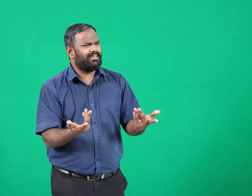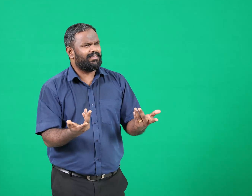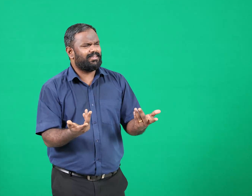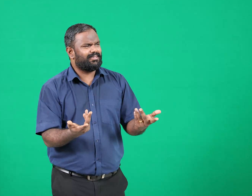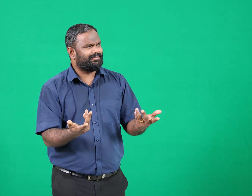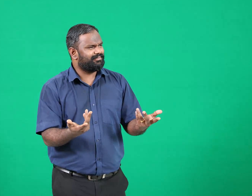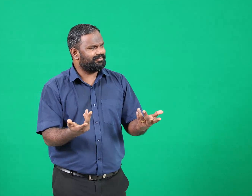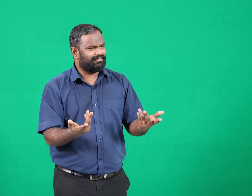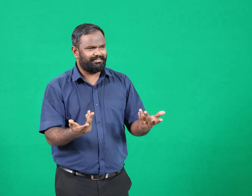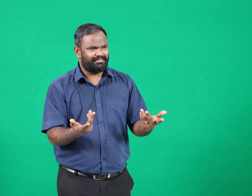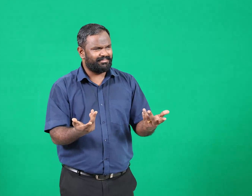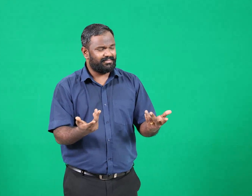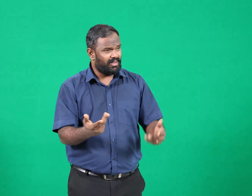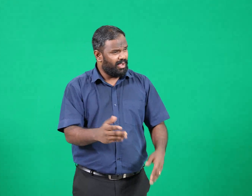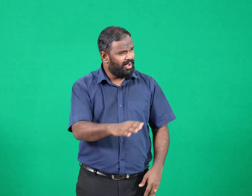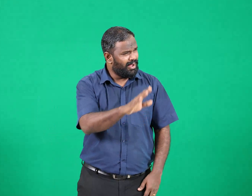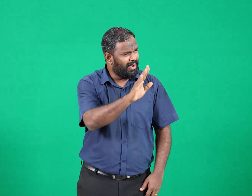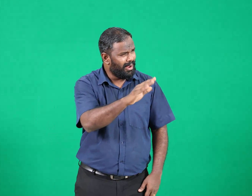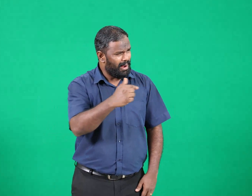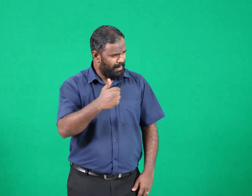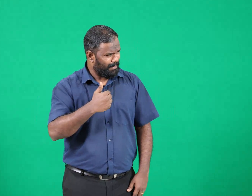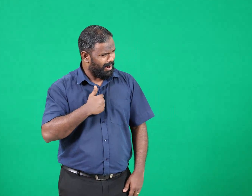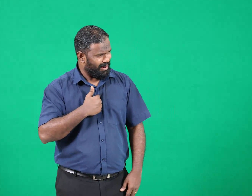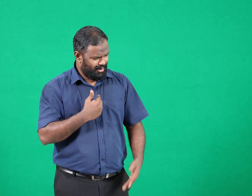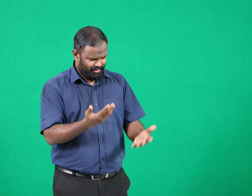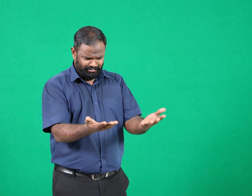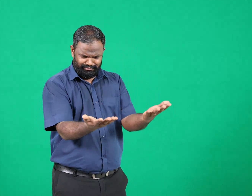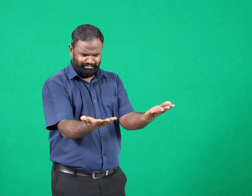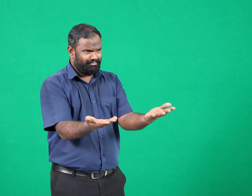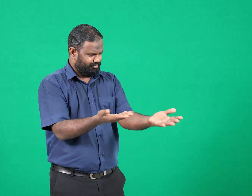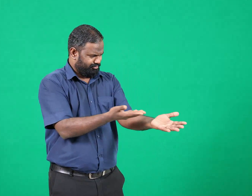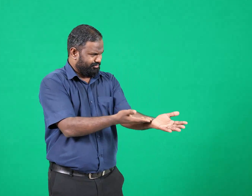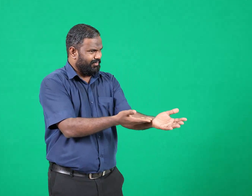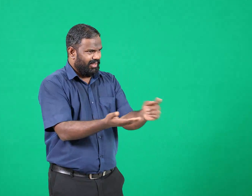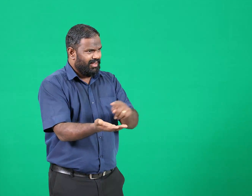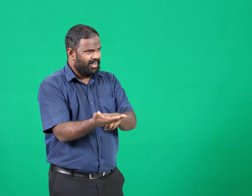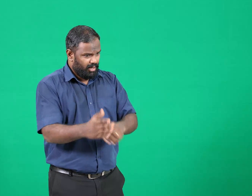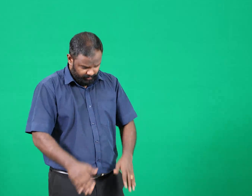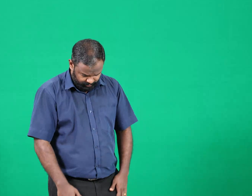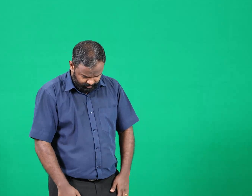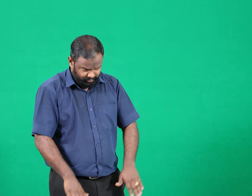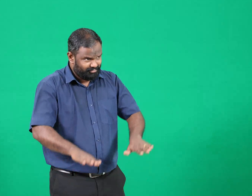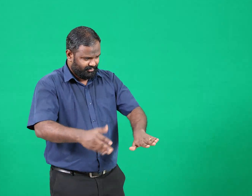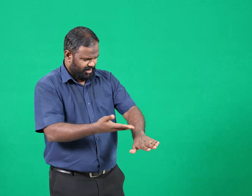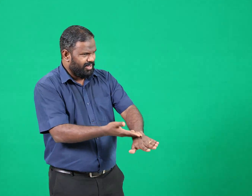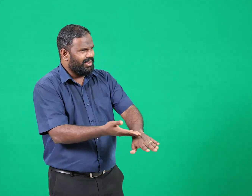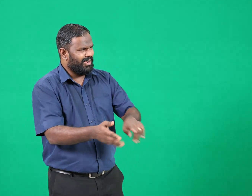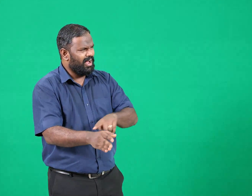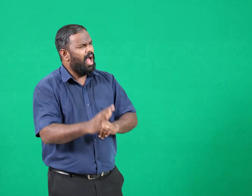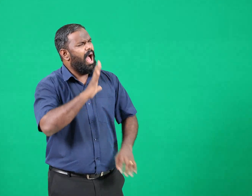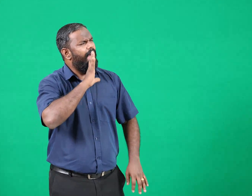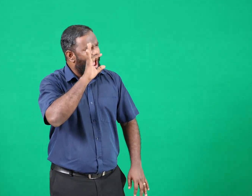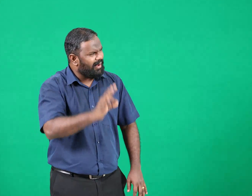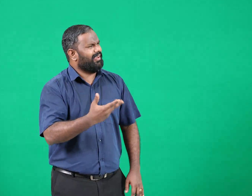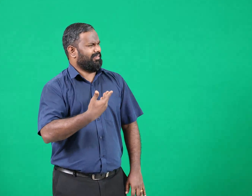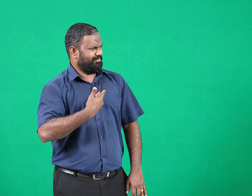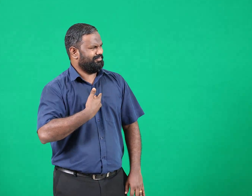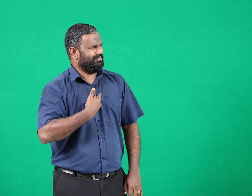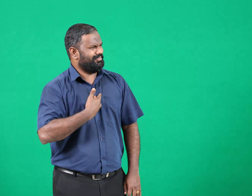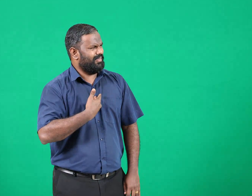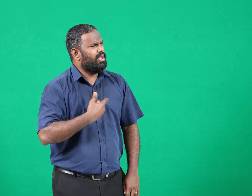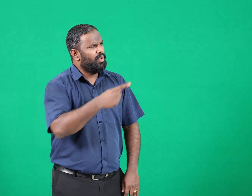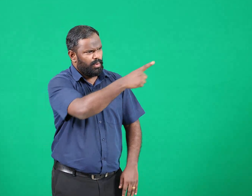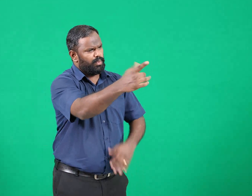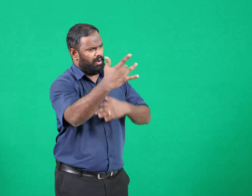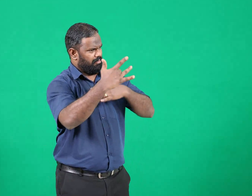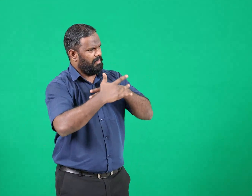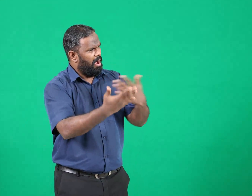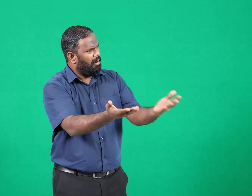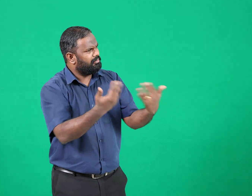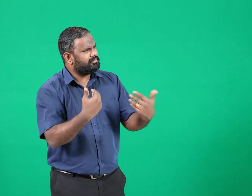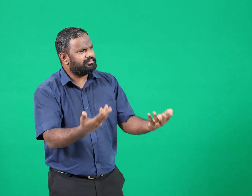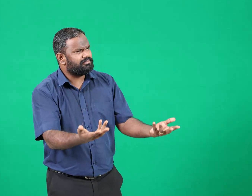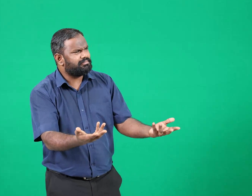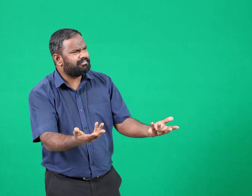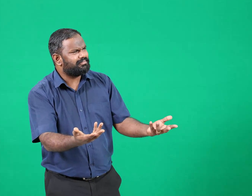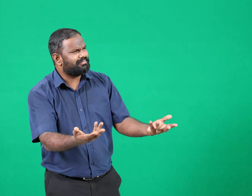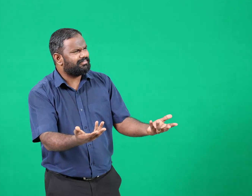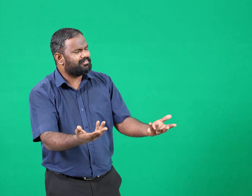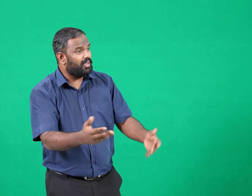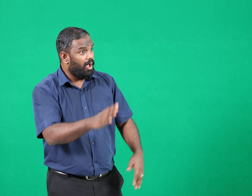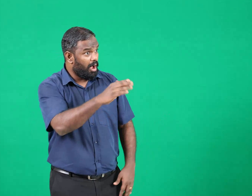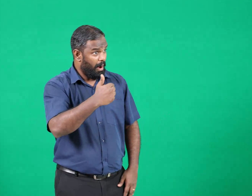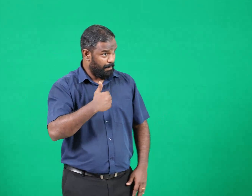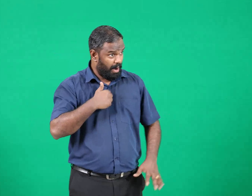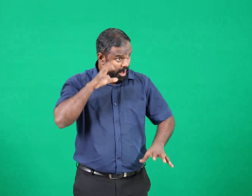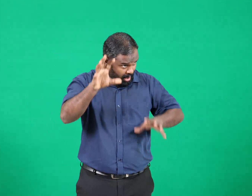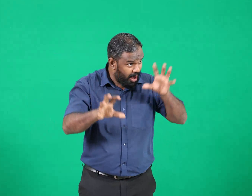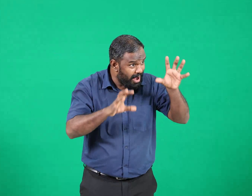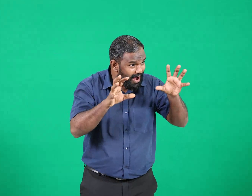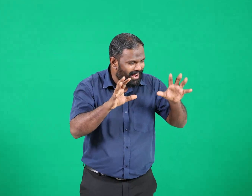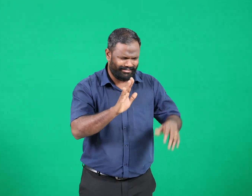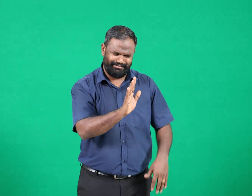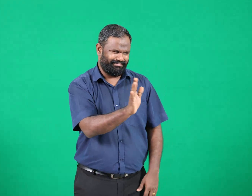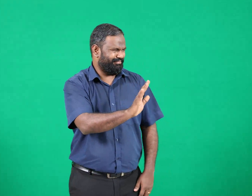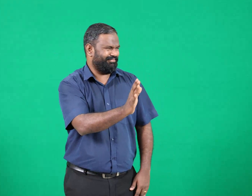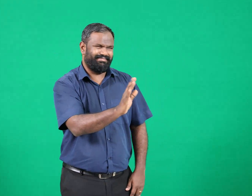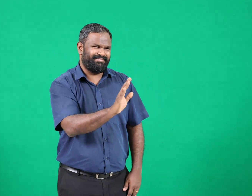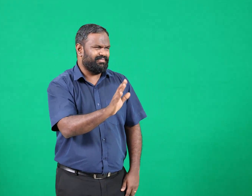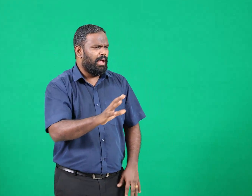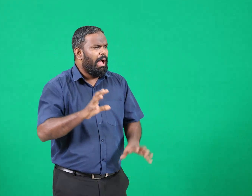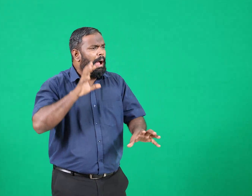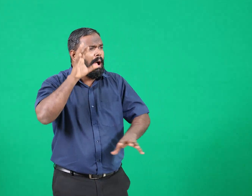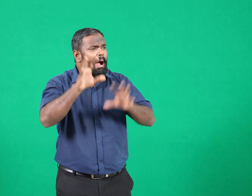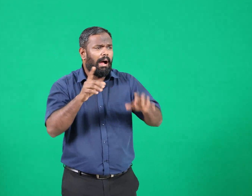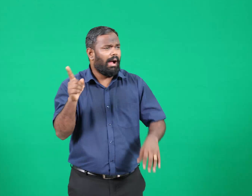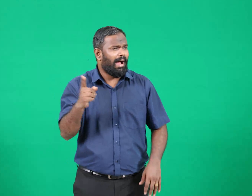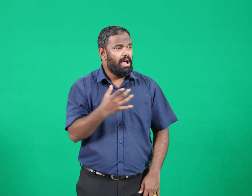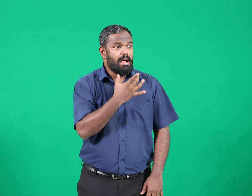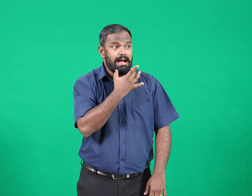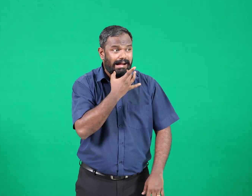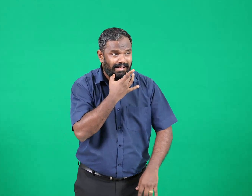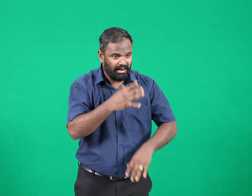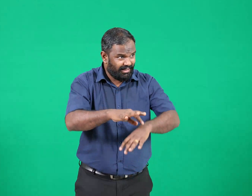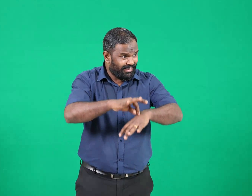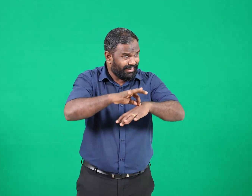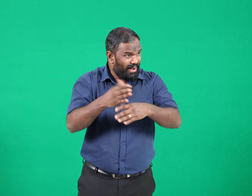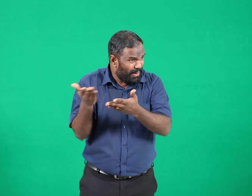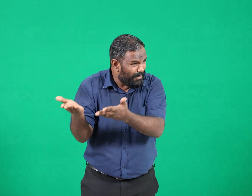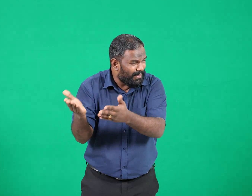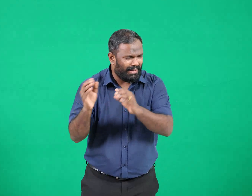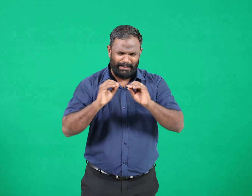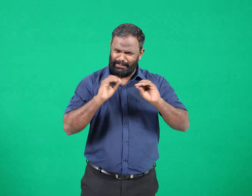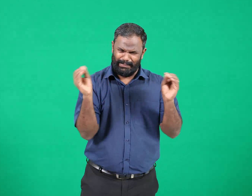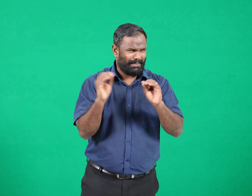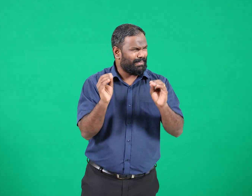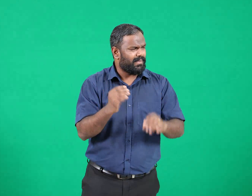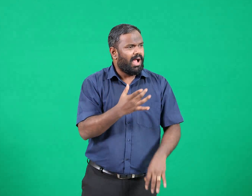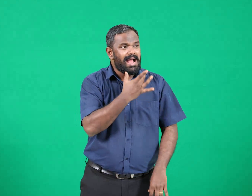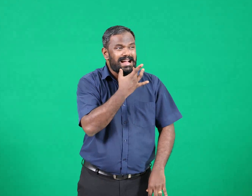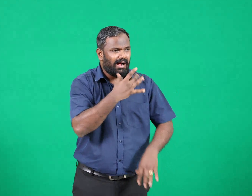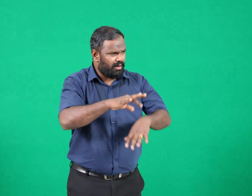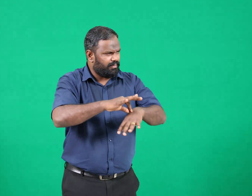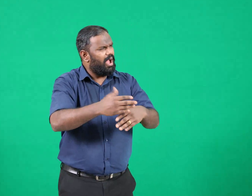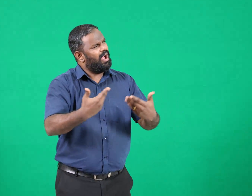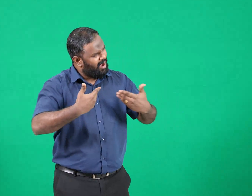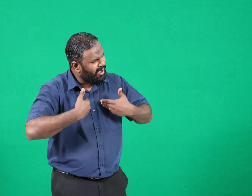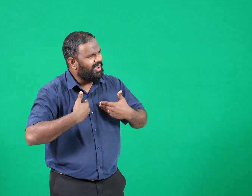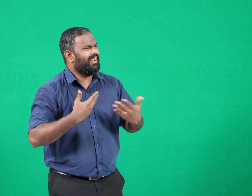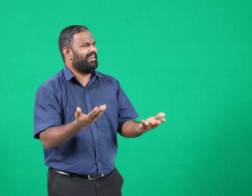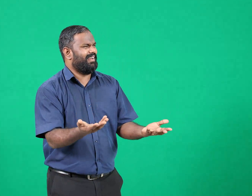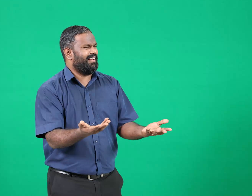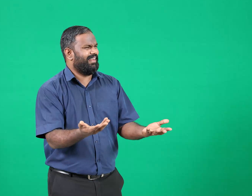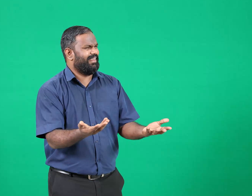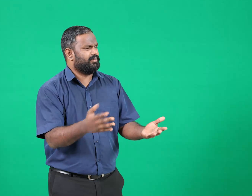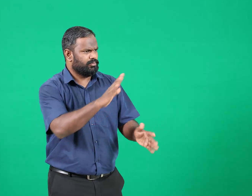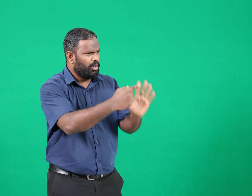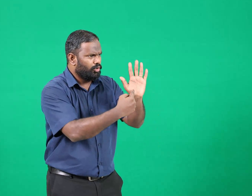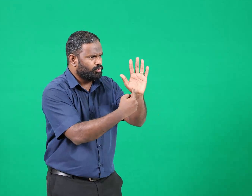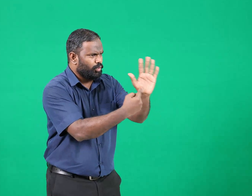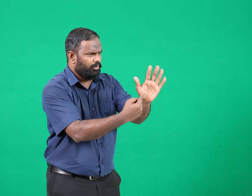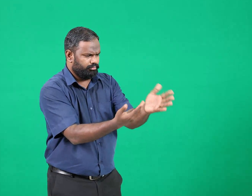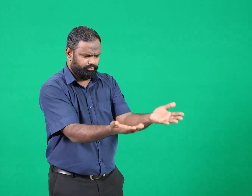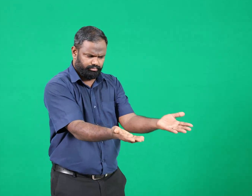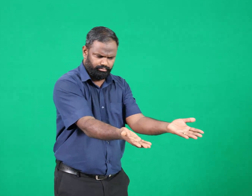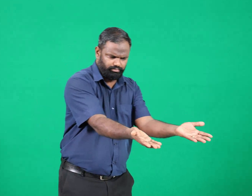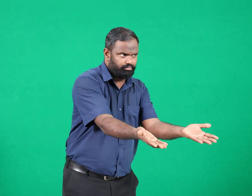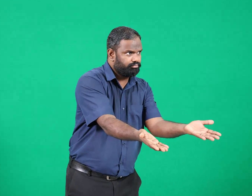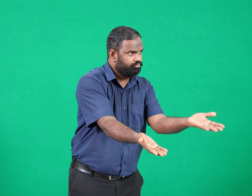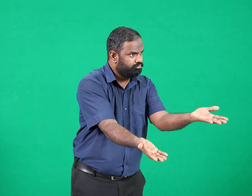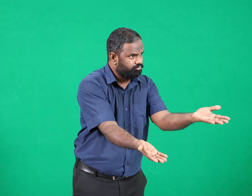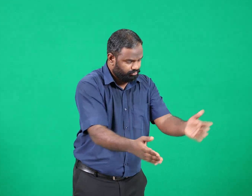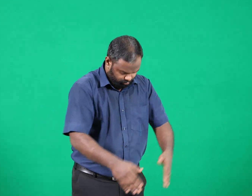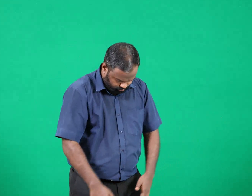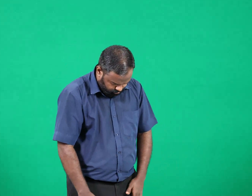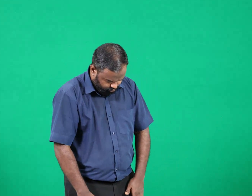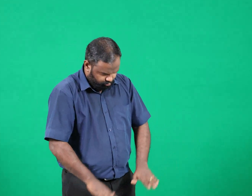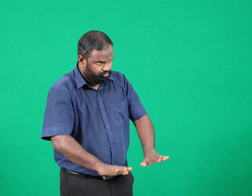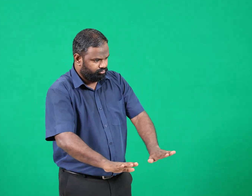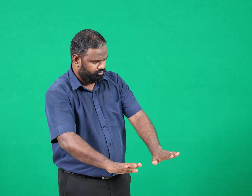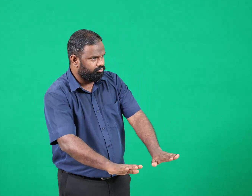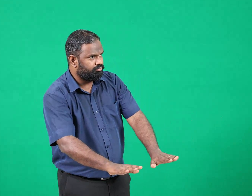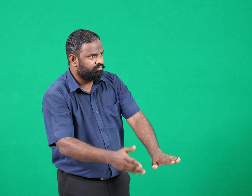Look at My hands and My feet. It is I Myself. Touch Me and see- for a spirit does not have flesh and bones, as you see I have."